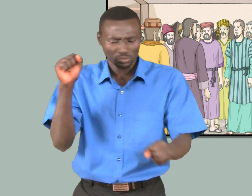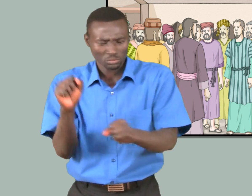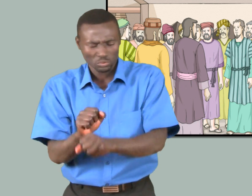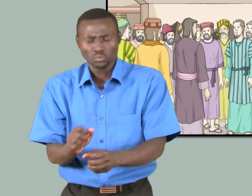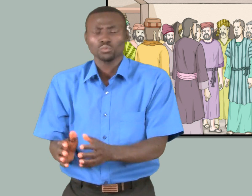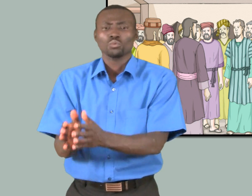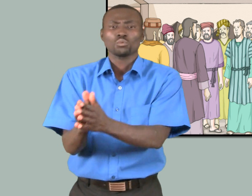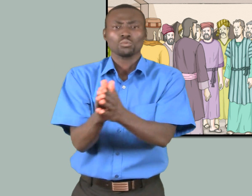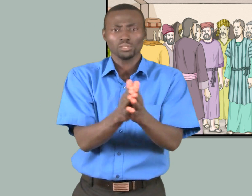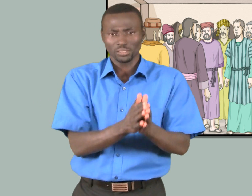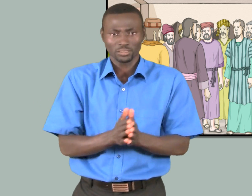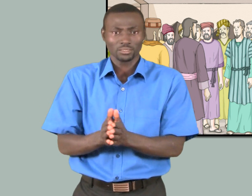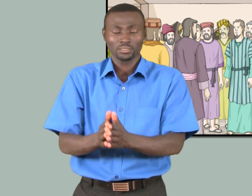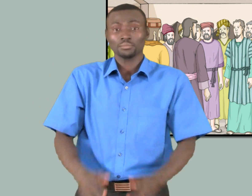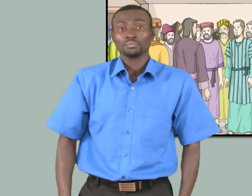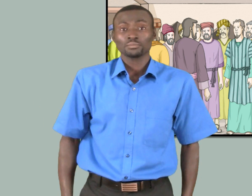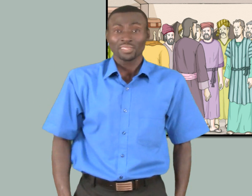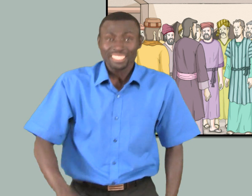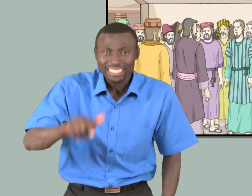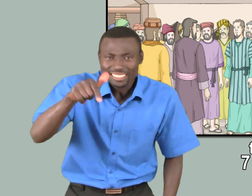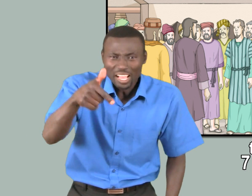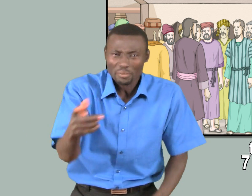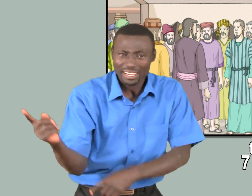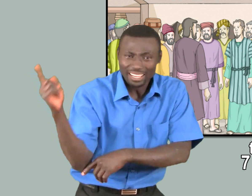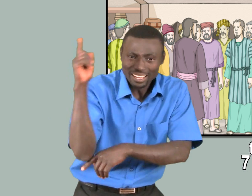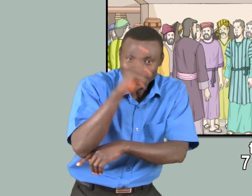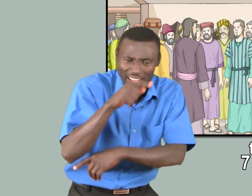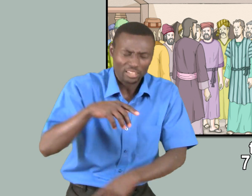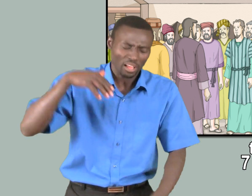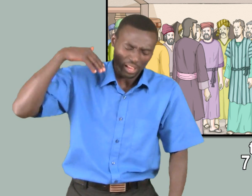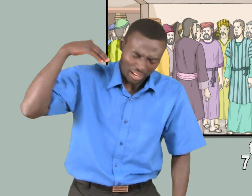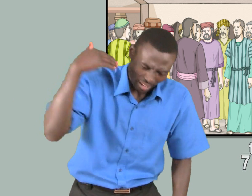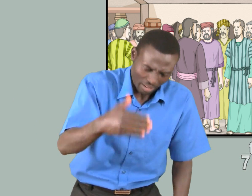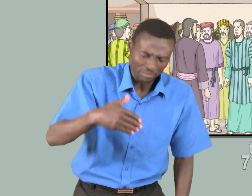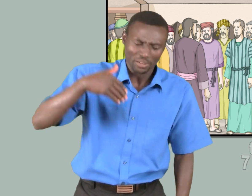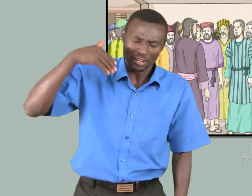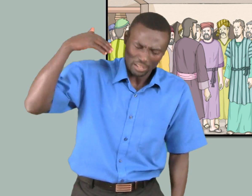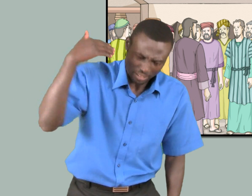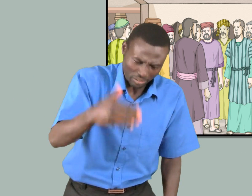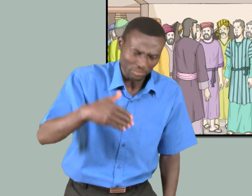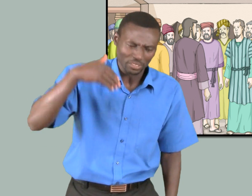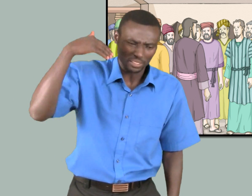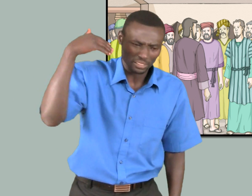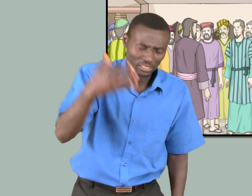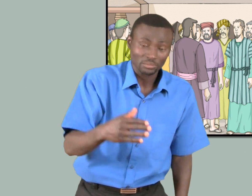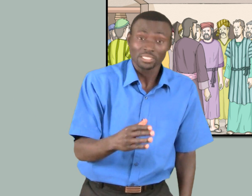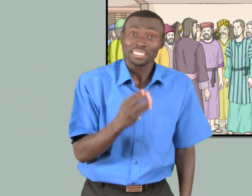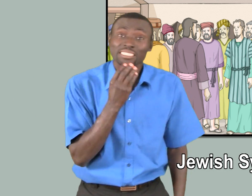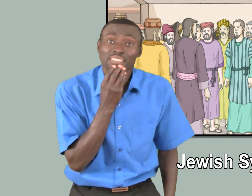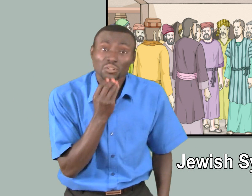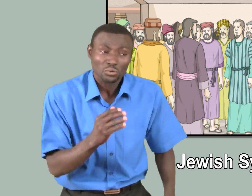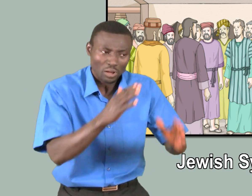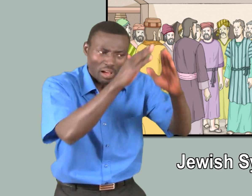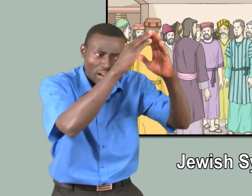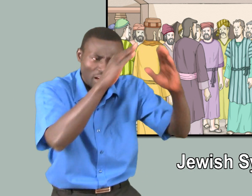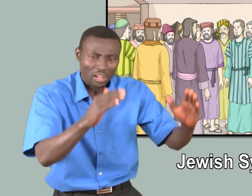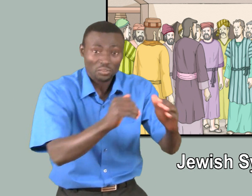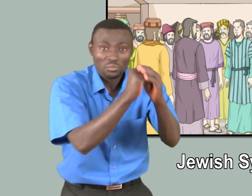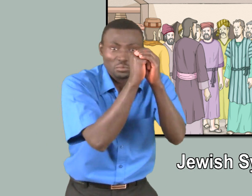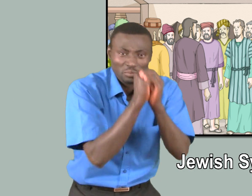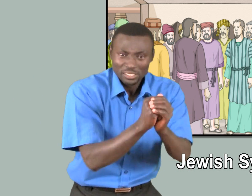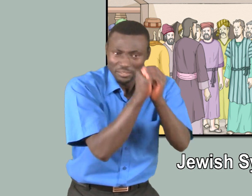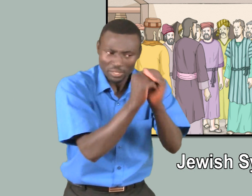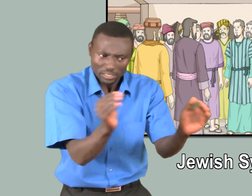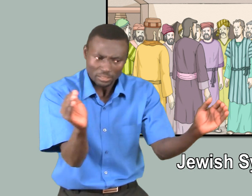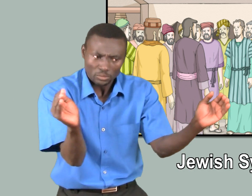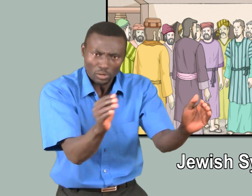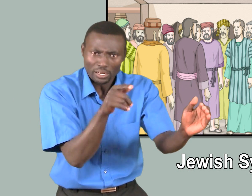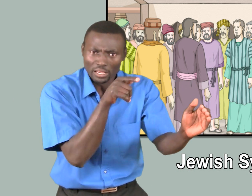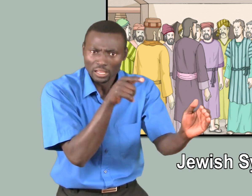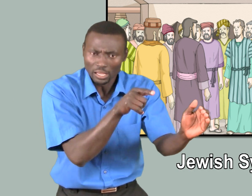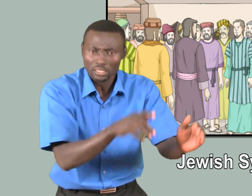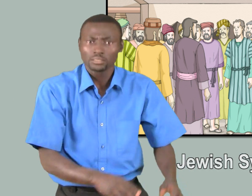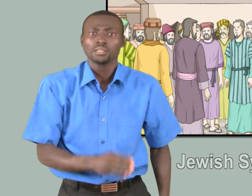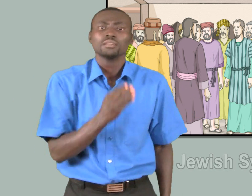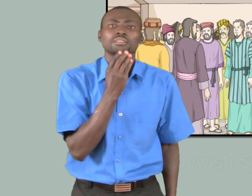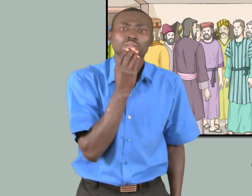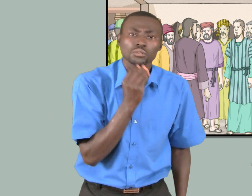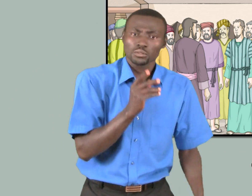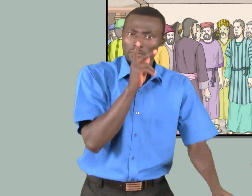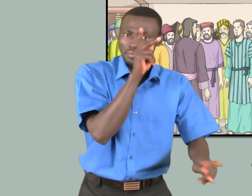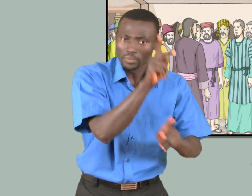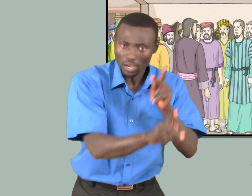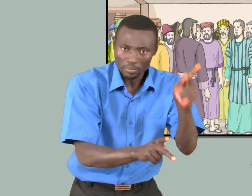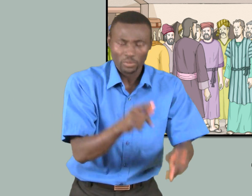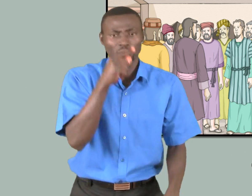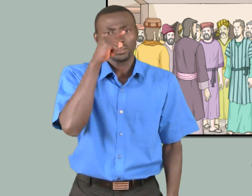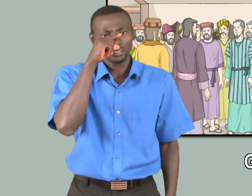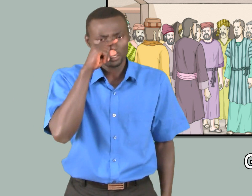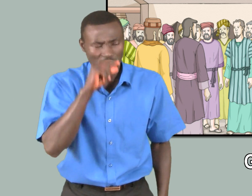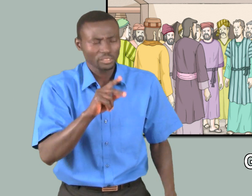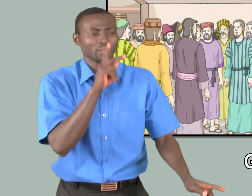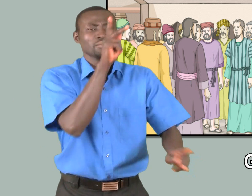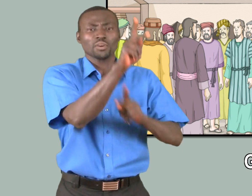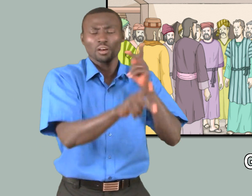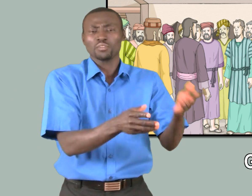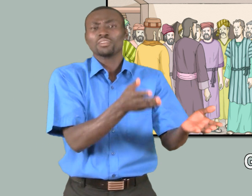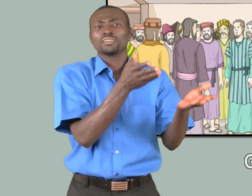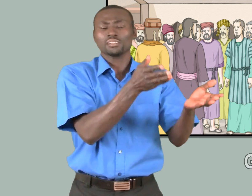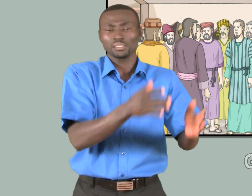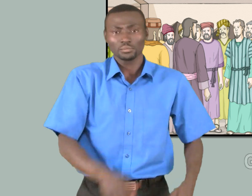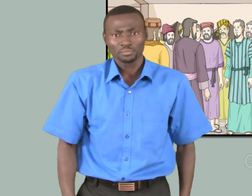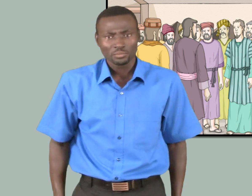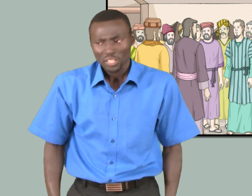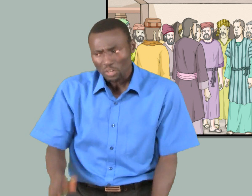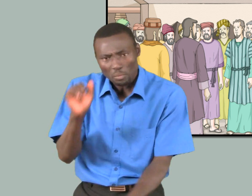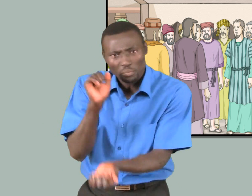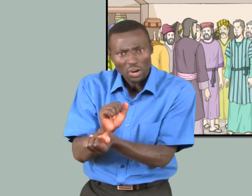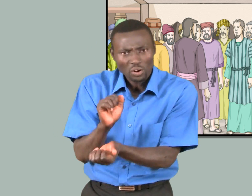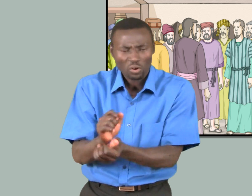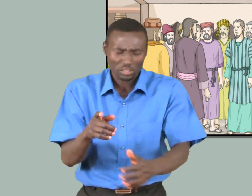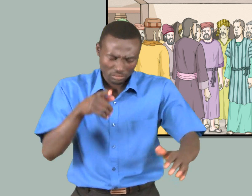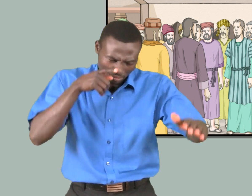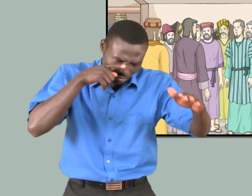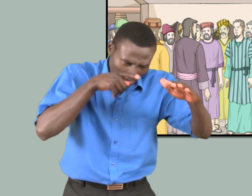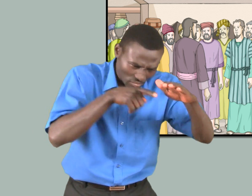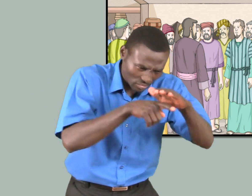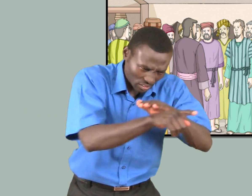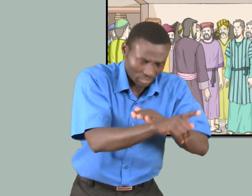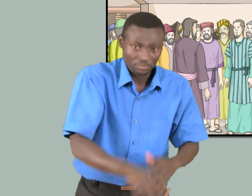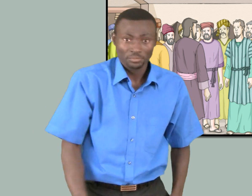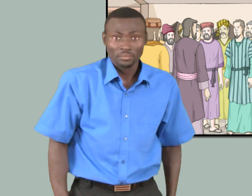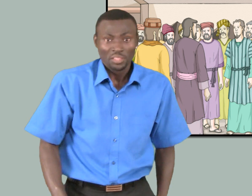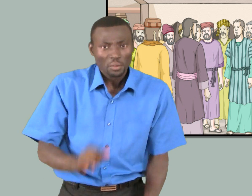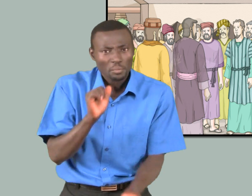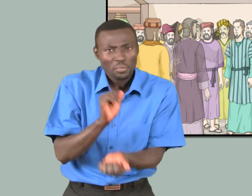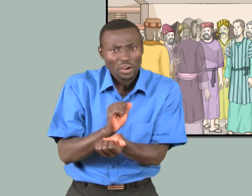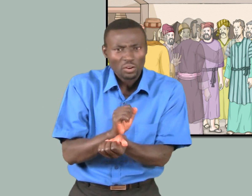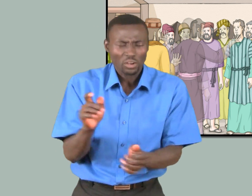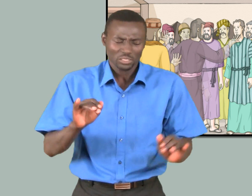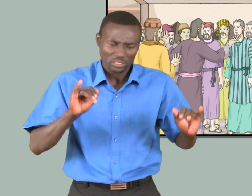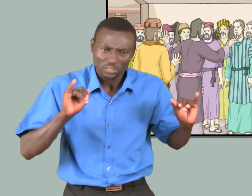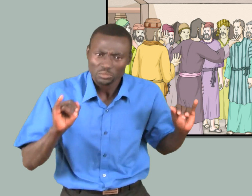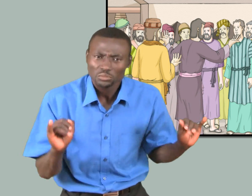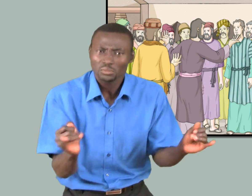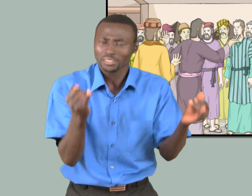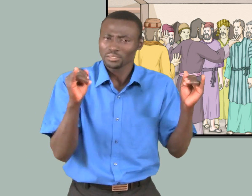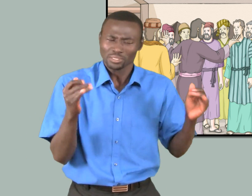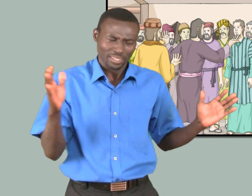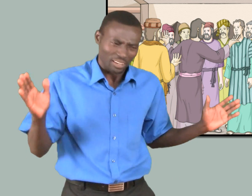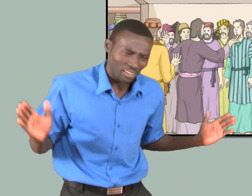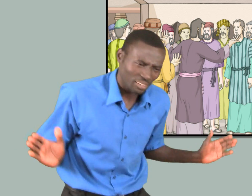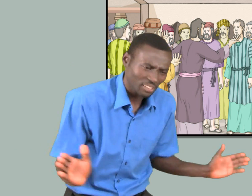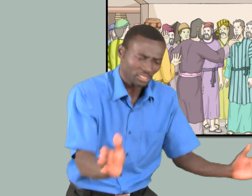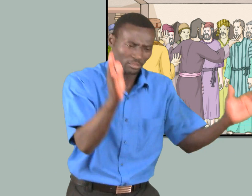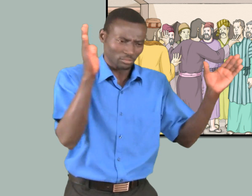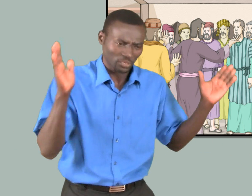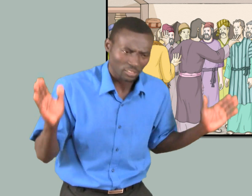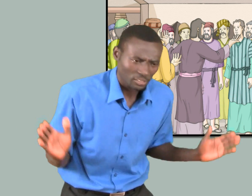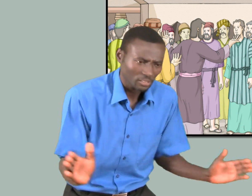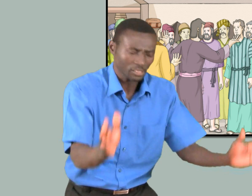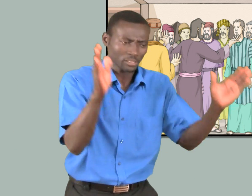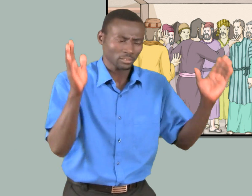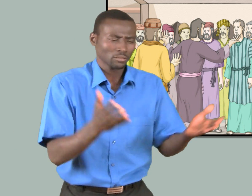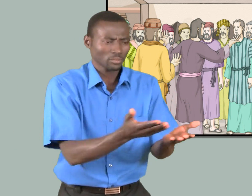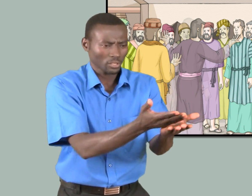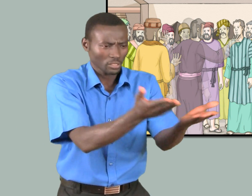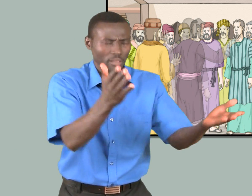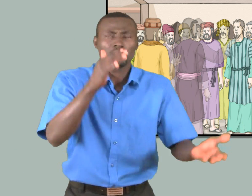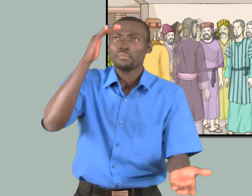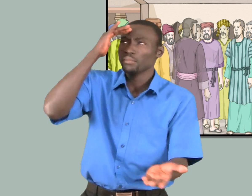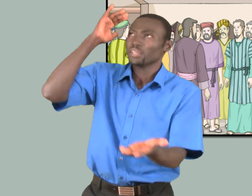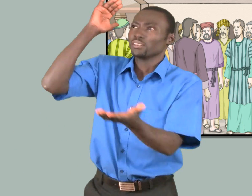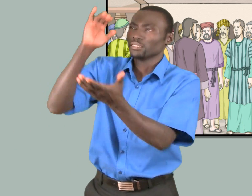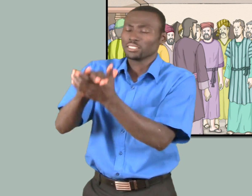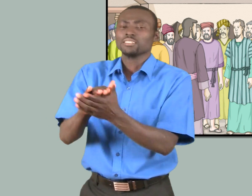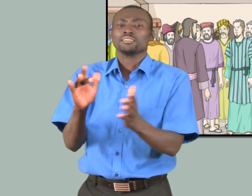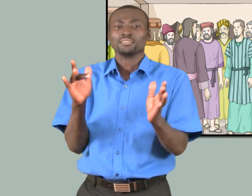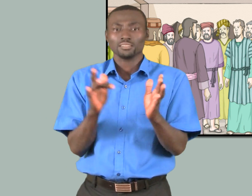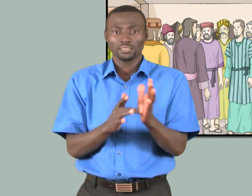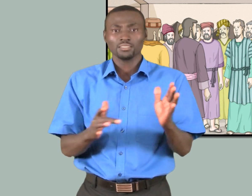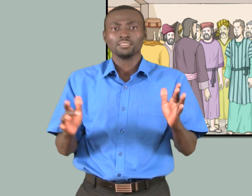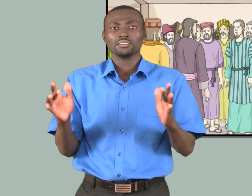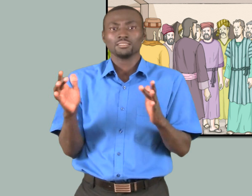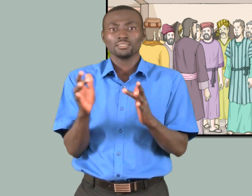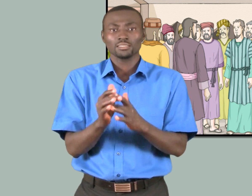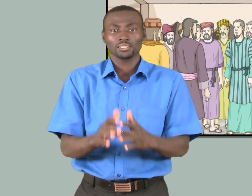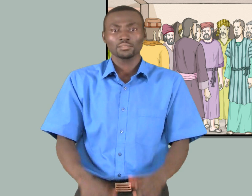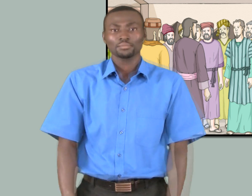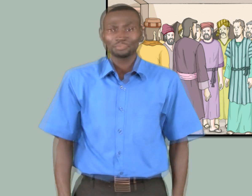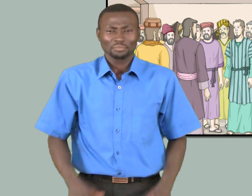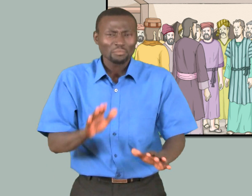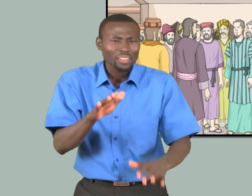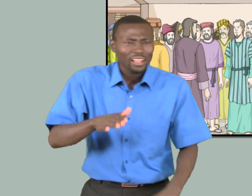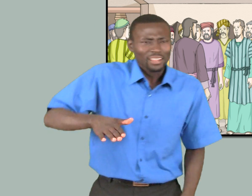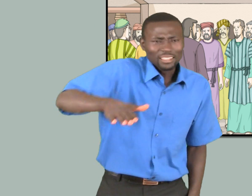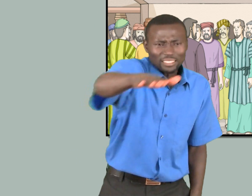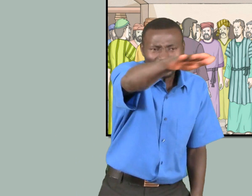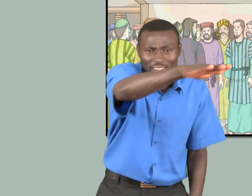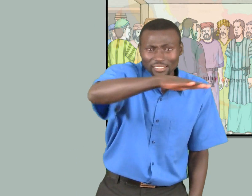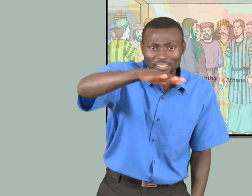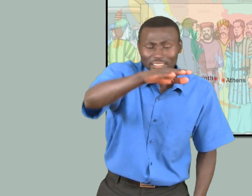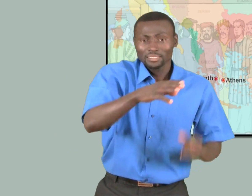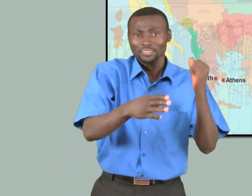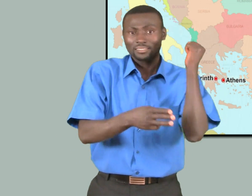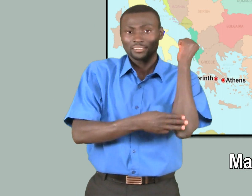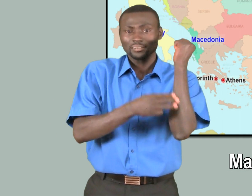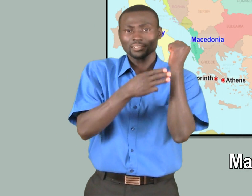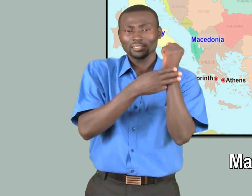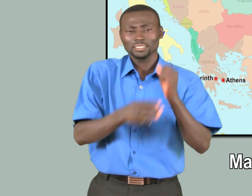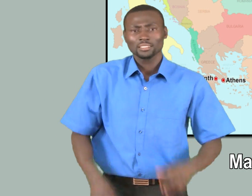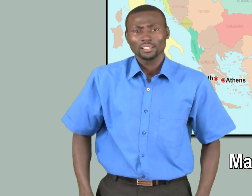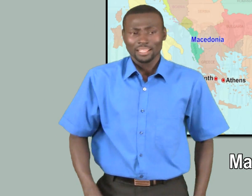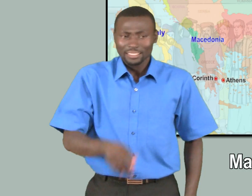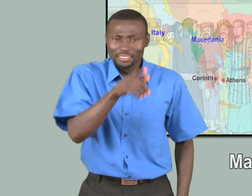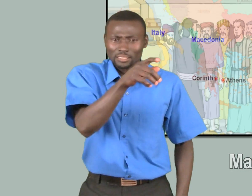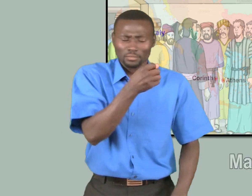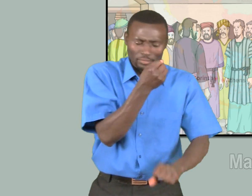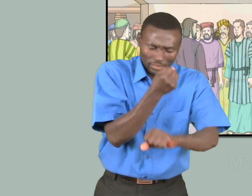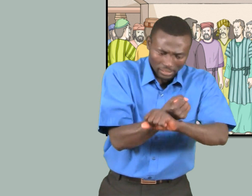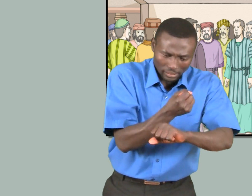Every Sabbath he reasoned in the synagogue, trying to persuade Jews and Greeks alike.